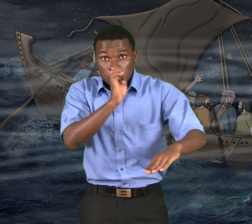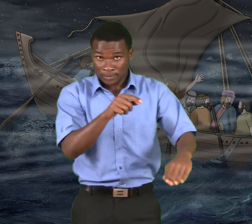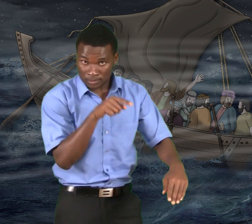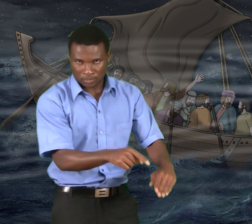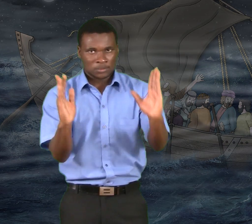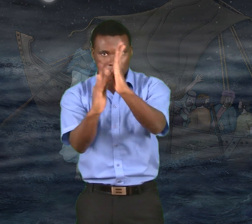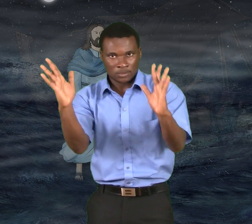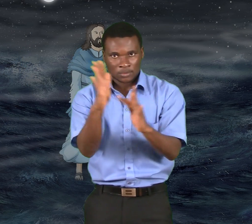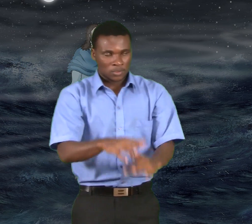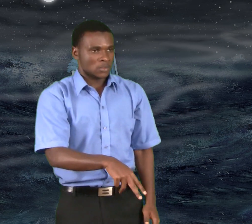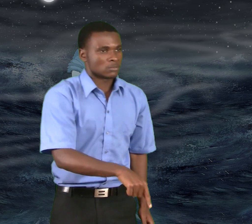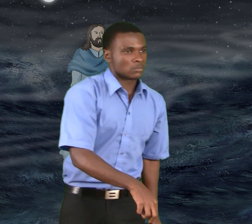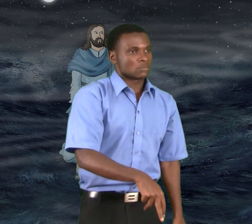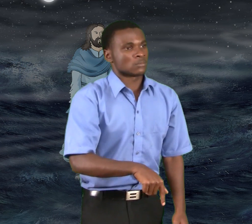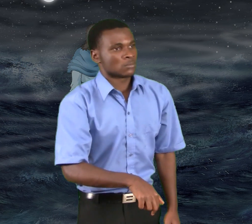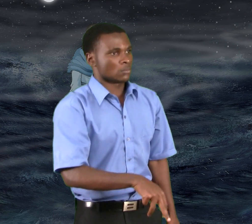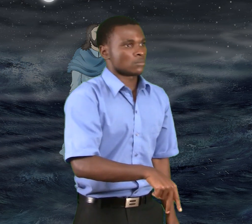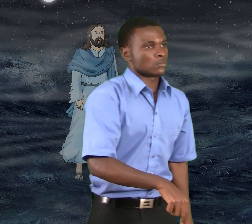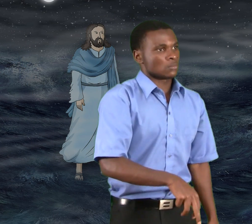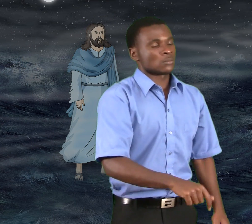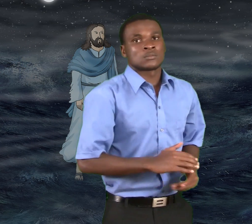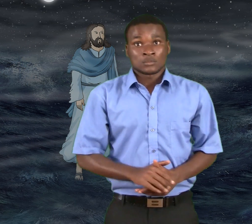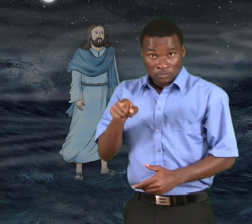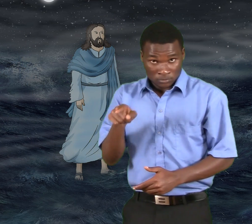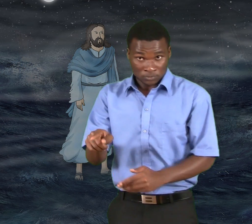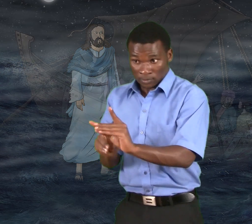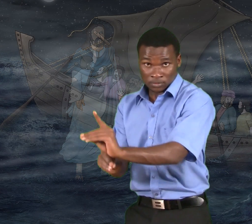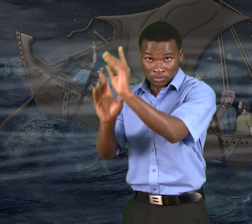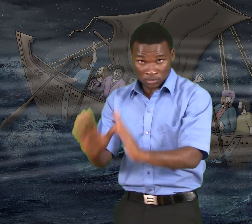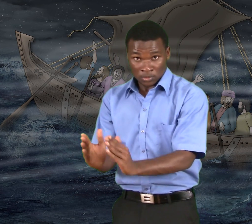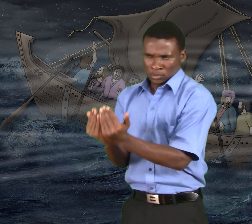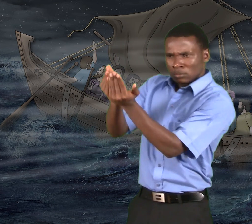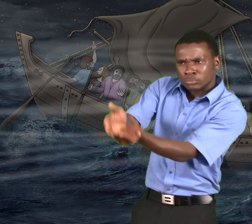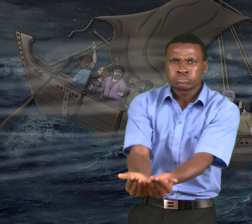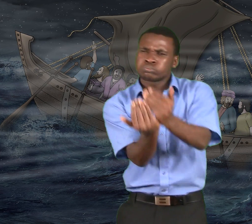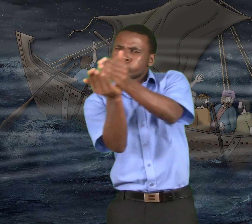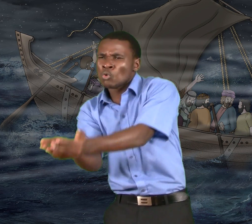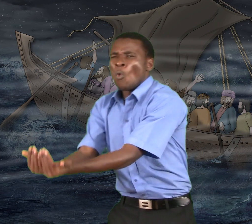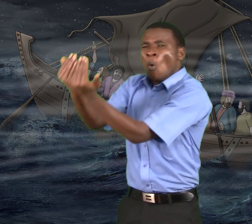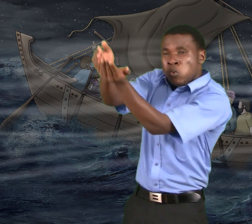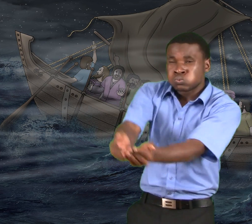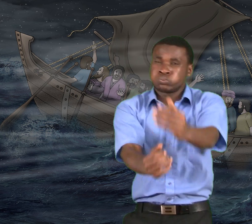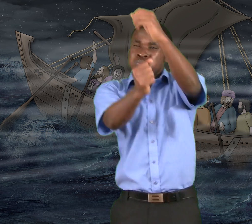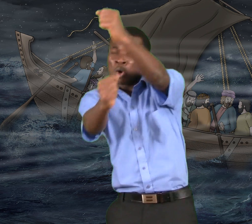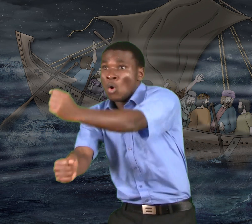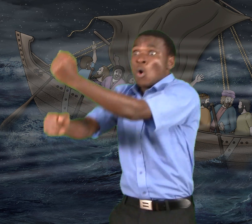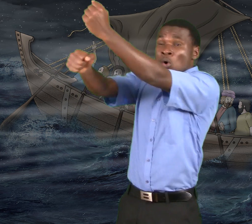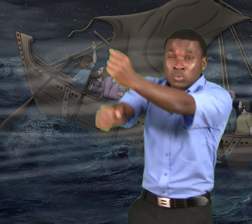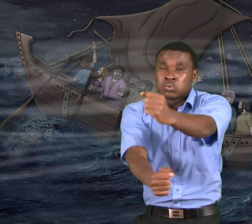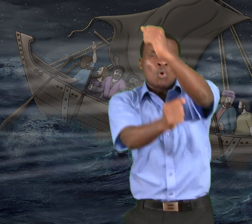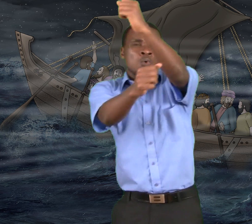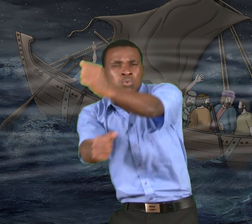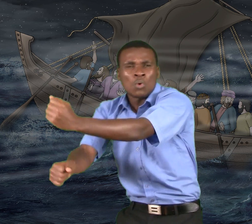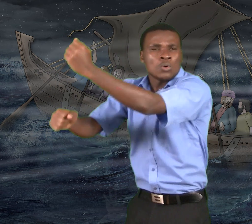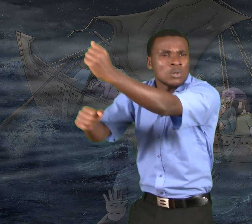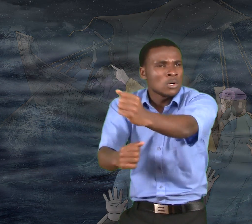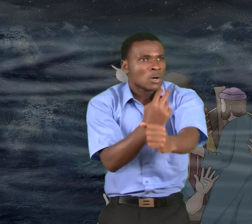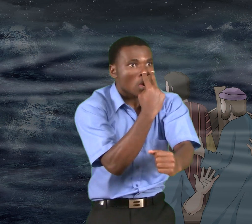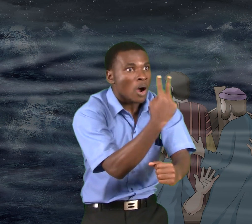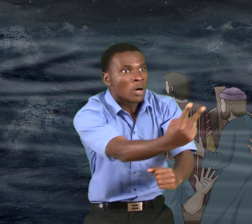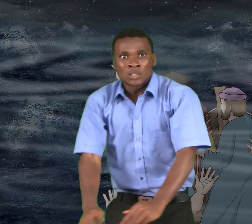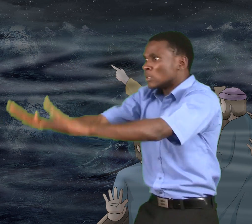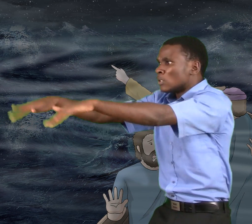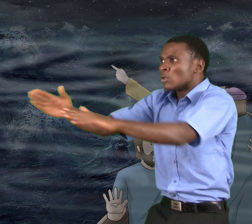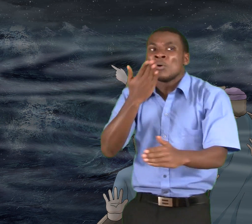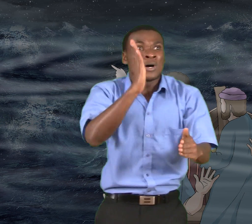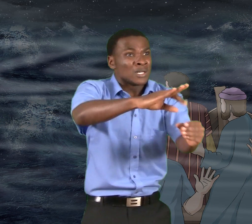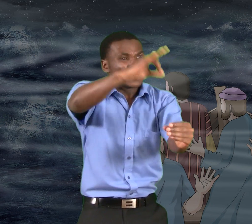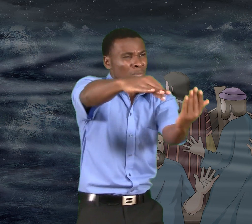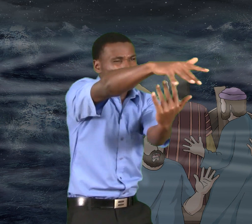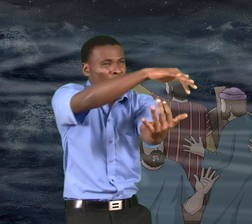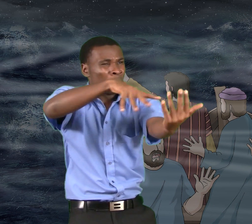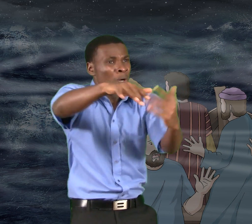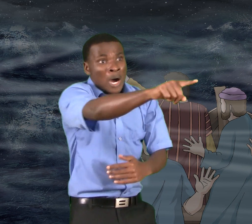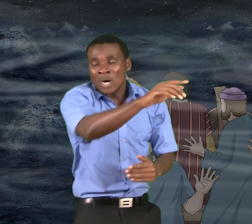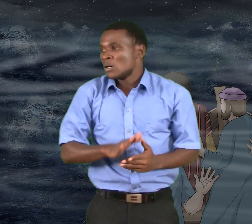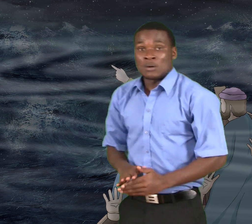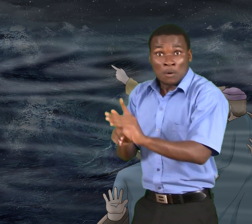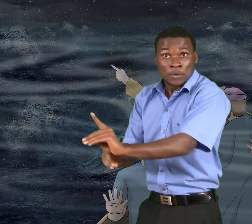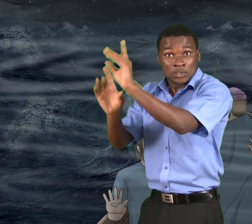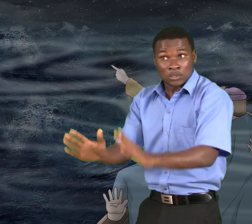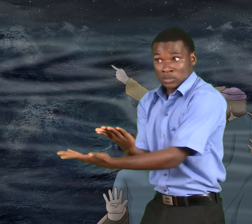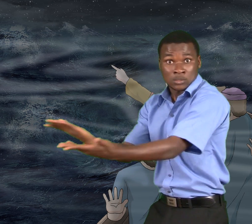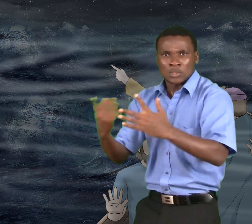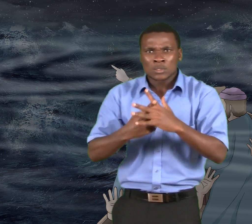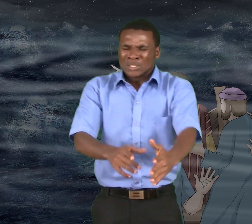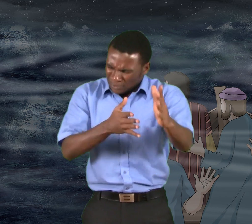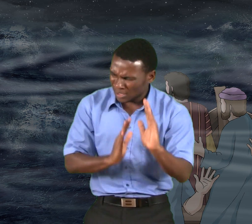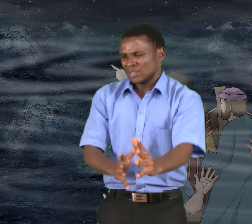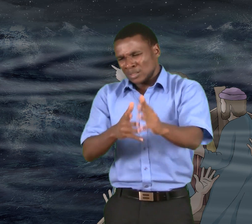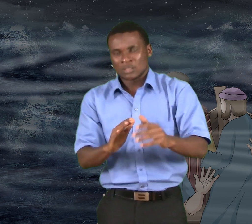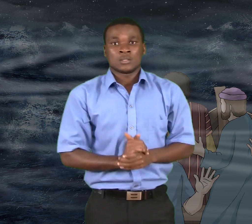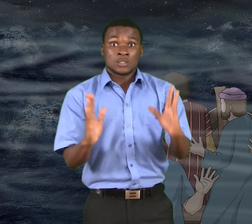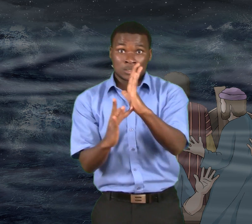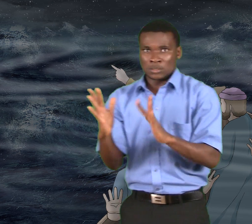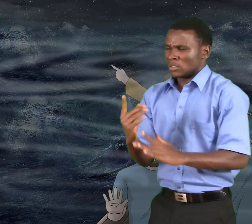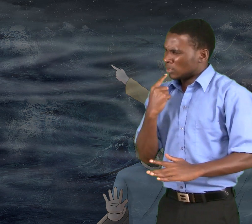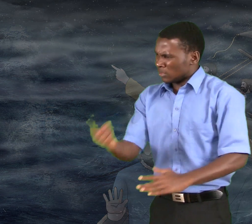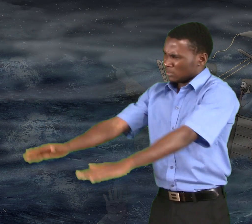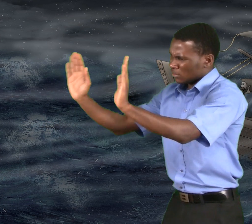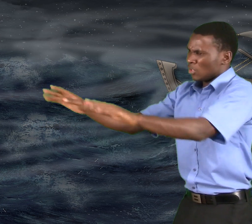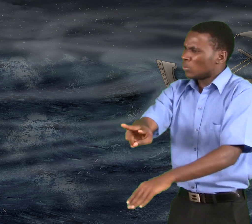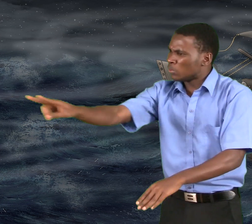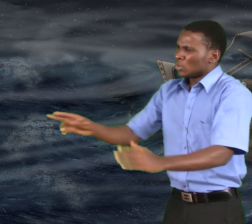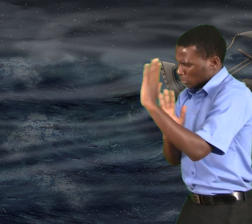During the fourth watch of the night, Jesus went out to them, walking on the sea. When the disciples saw Him walking on the sea, they were terrified. “It’s a ghost!” they said, and cried out in fear.